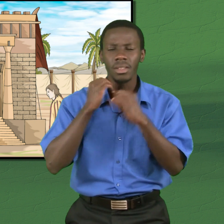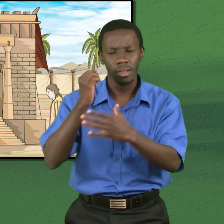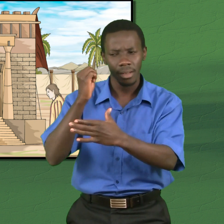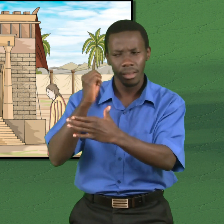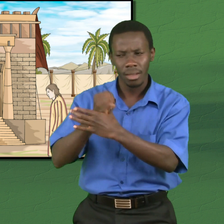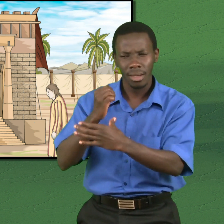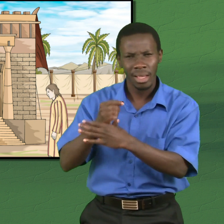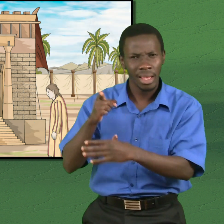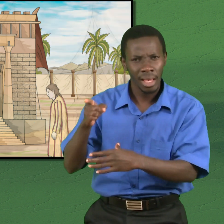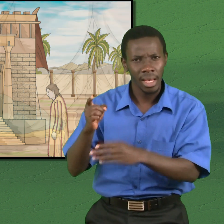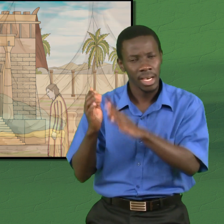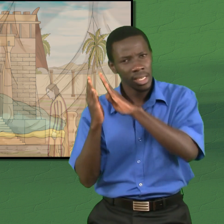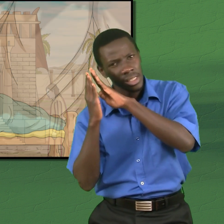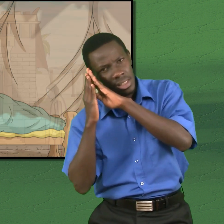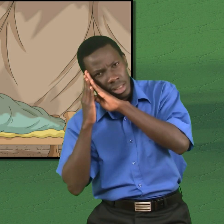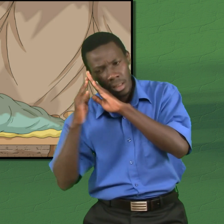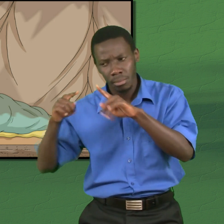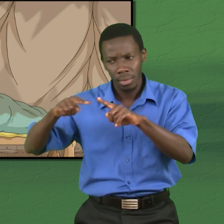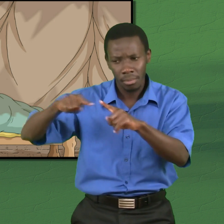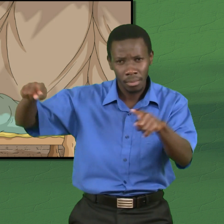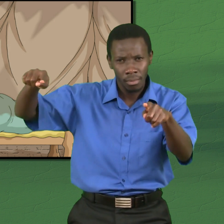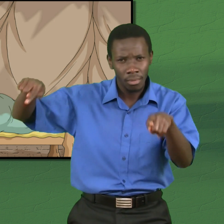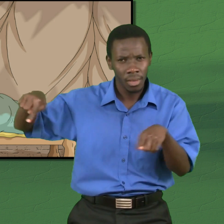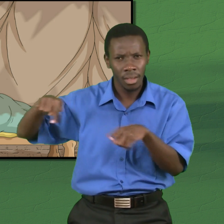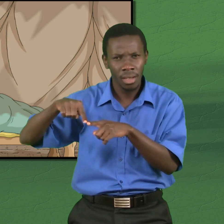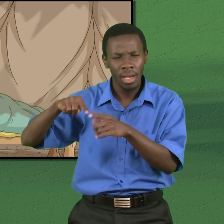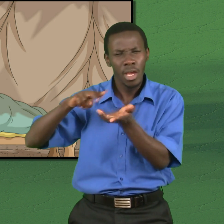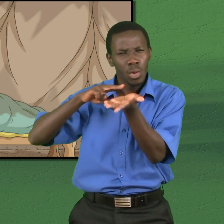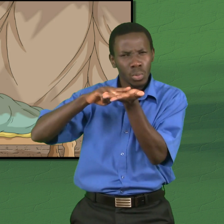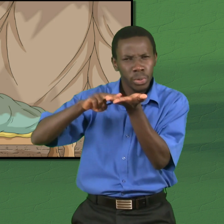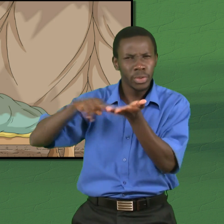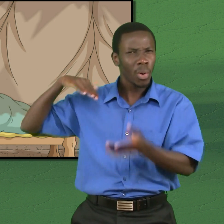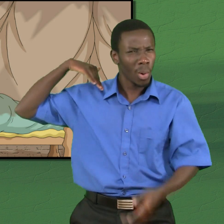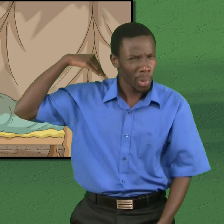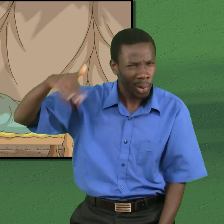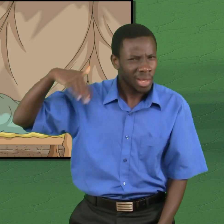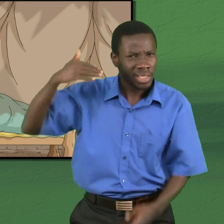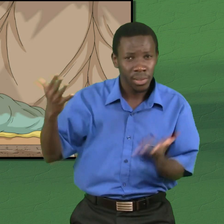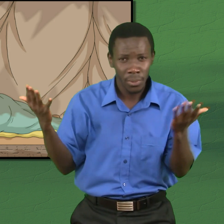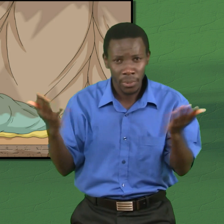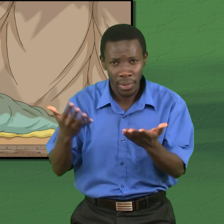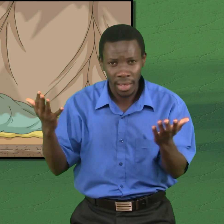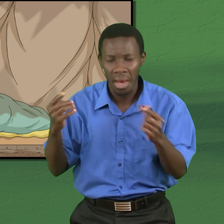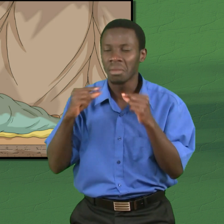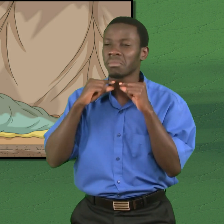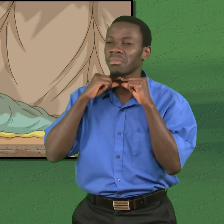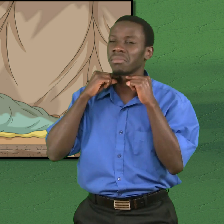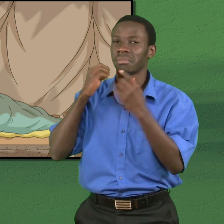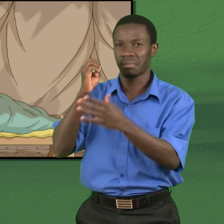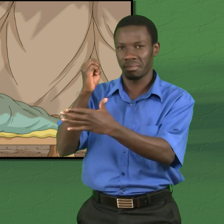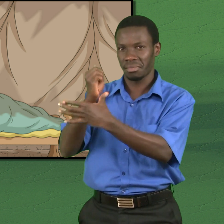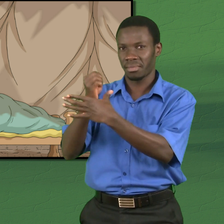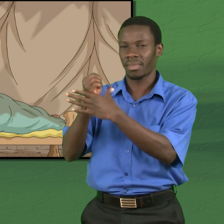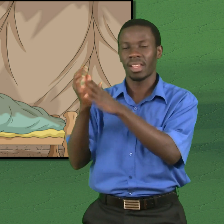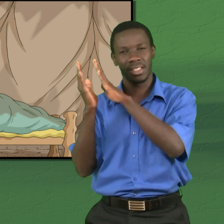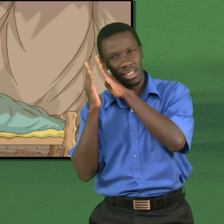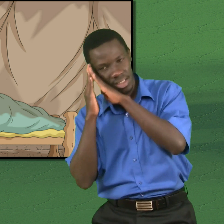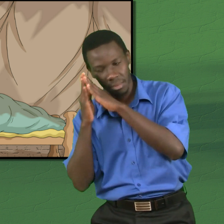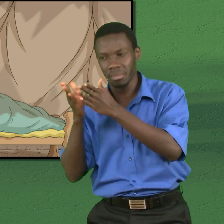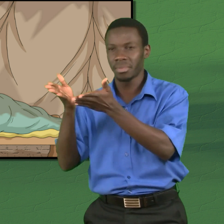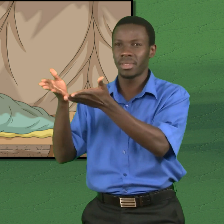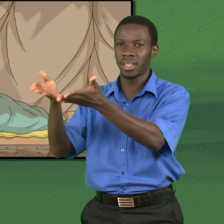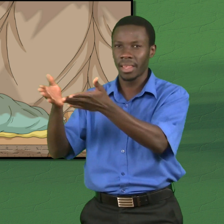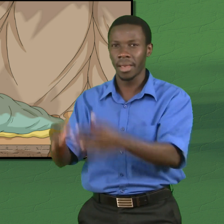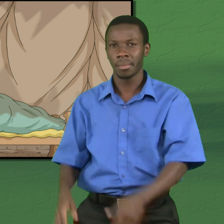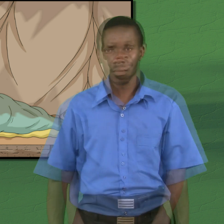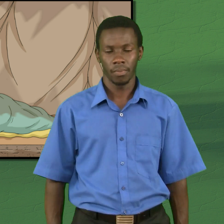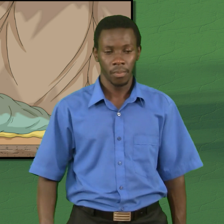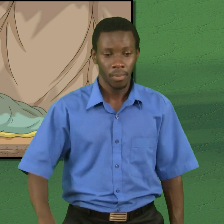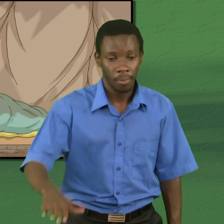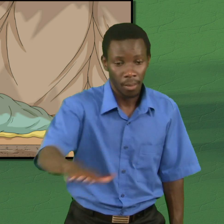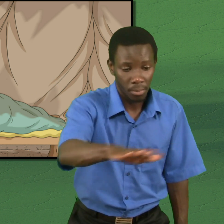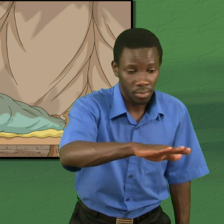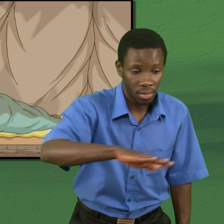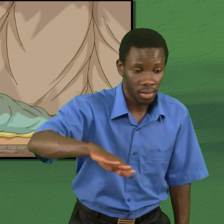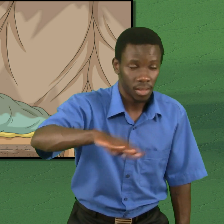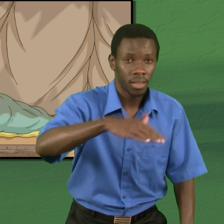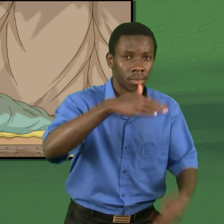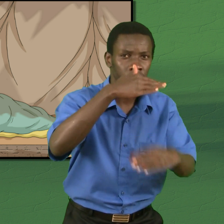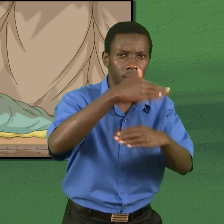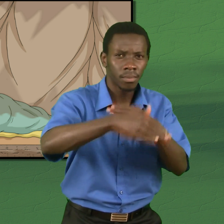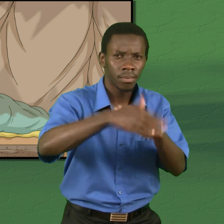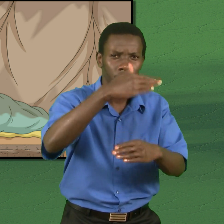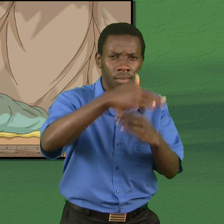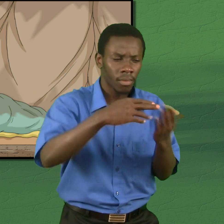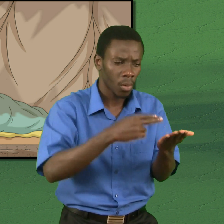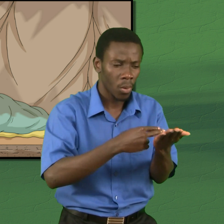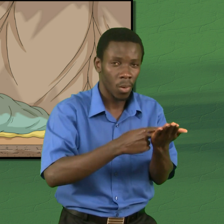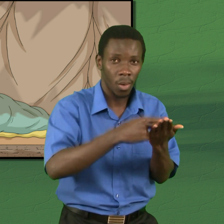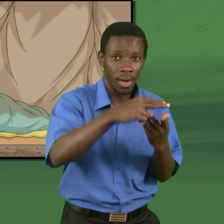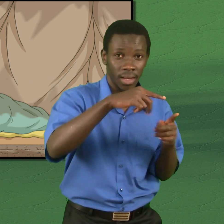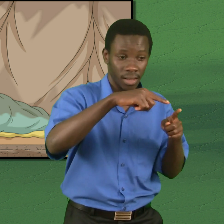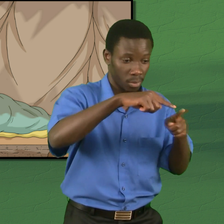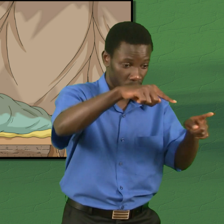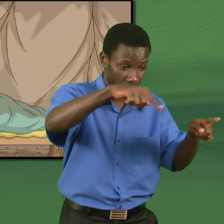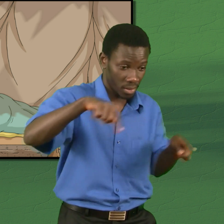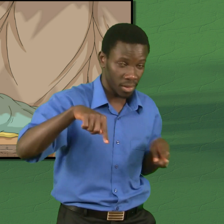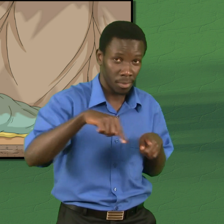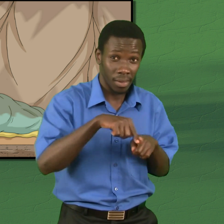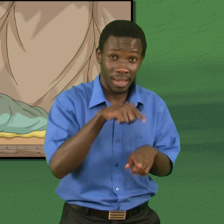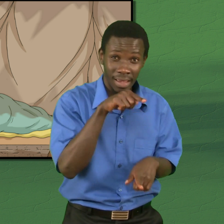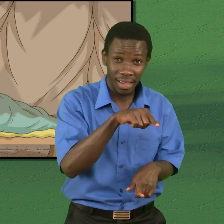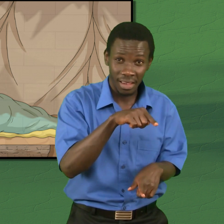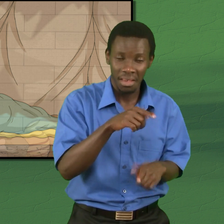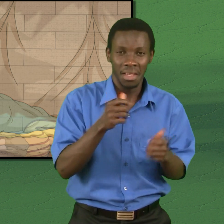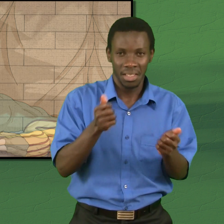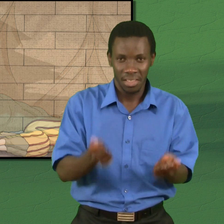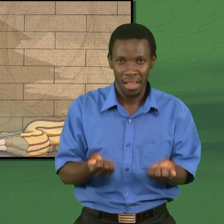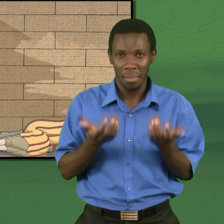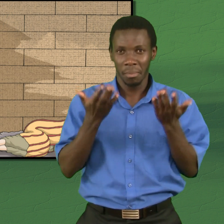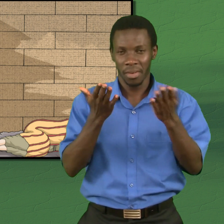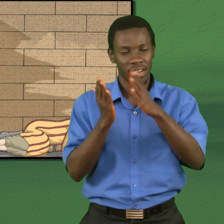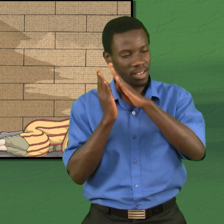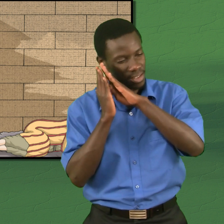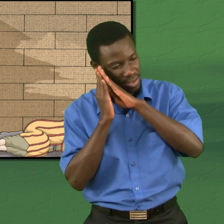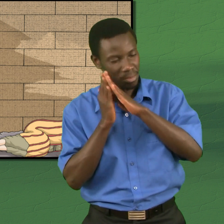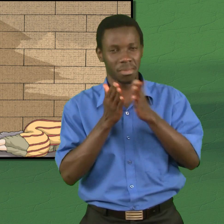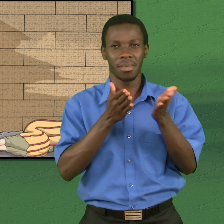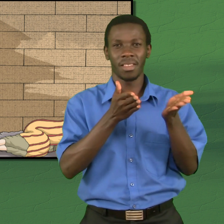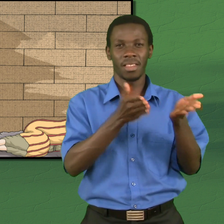And at that time Eli, whose eyesight had grown so dim that he could not see, was lying in his room.